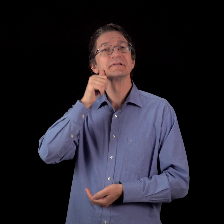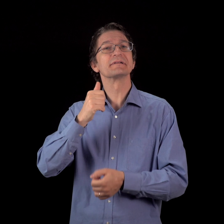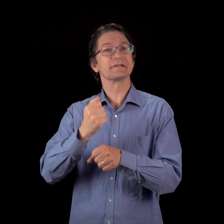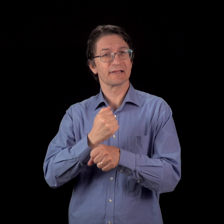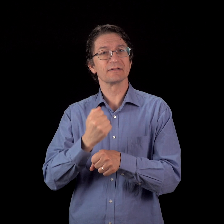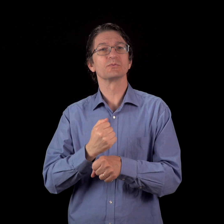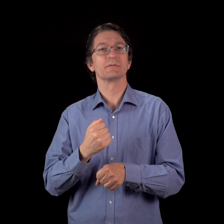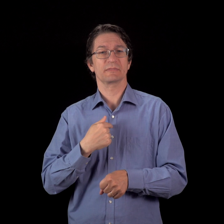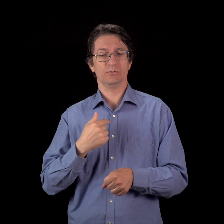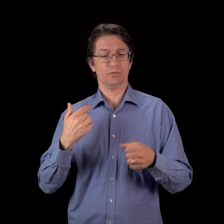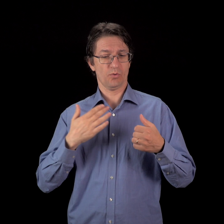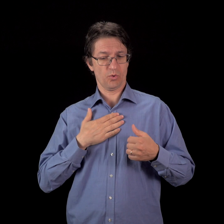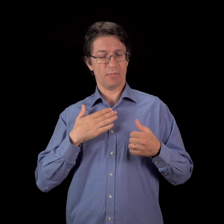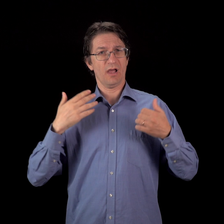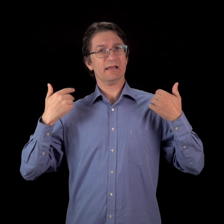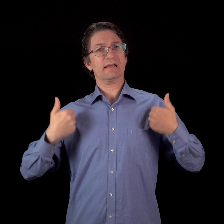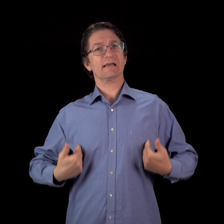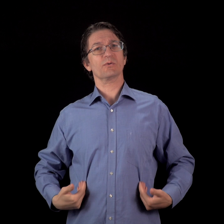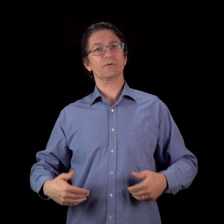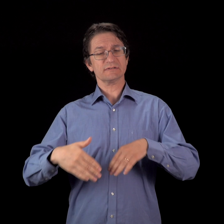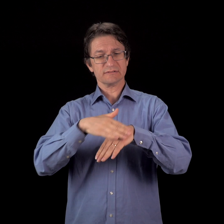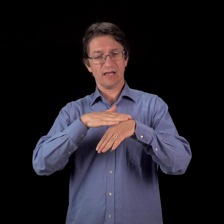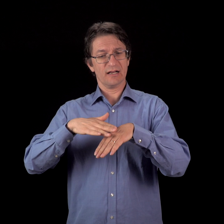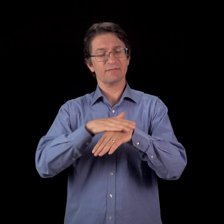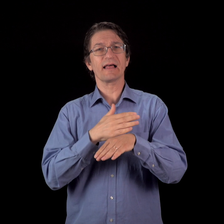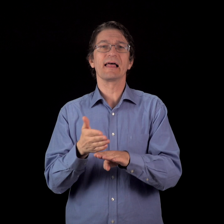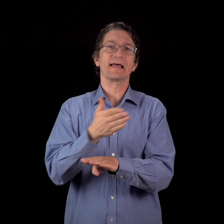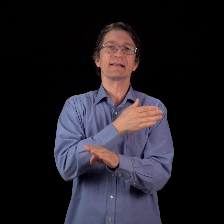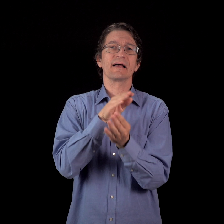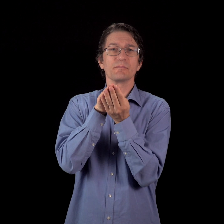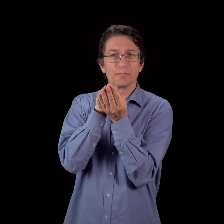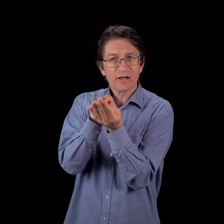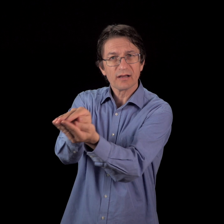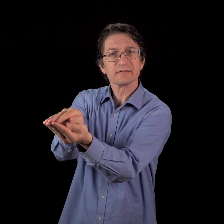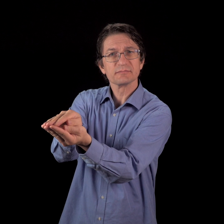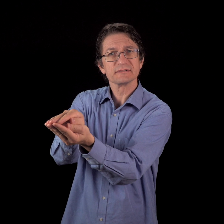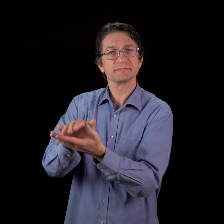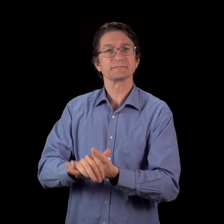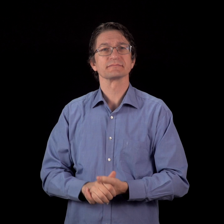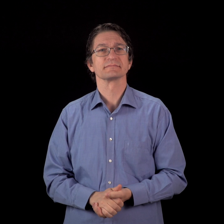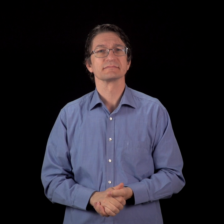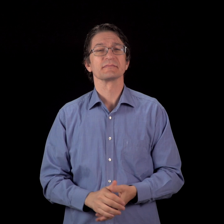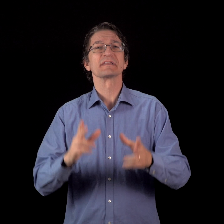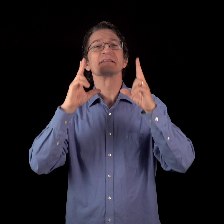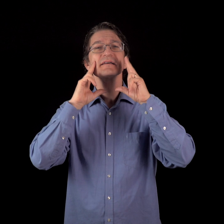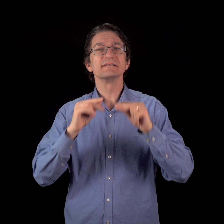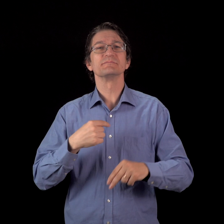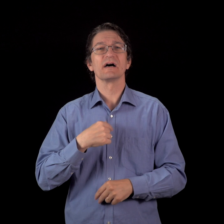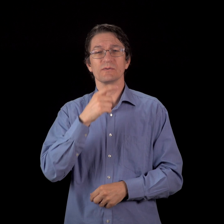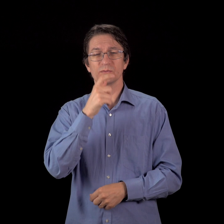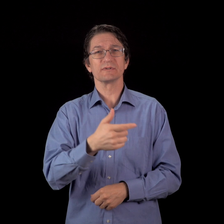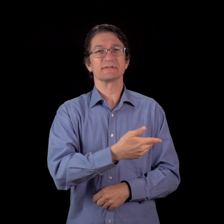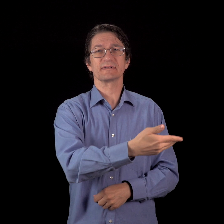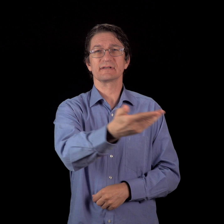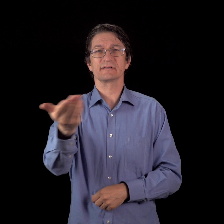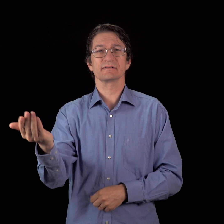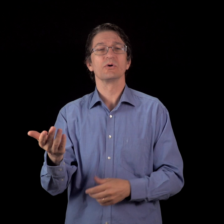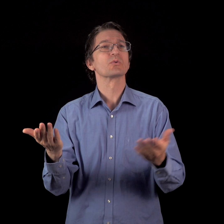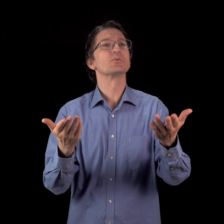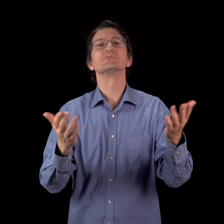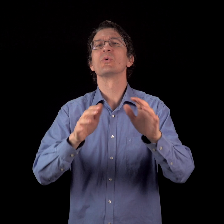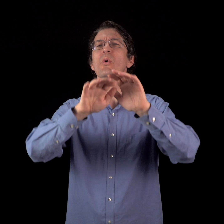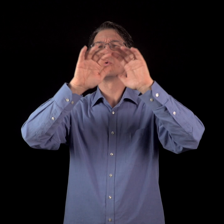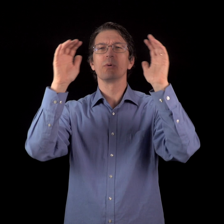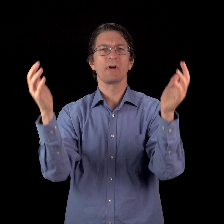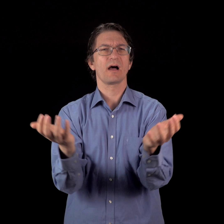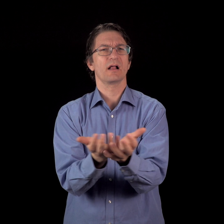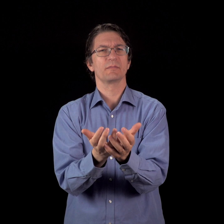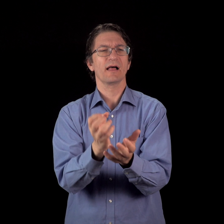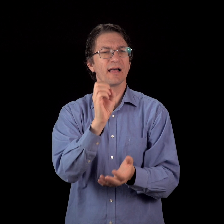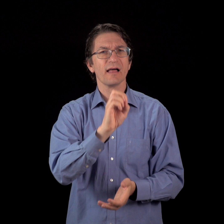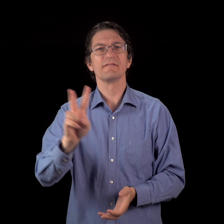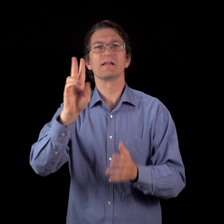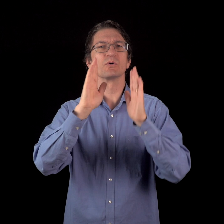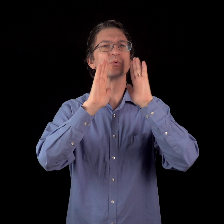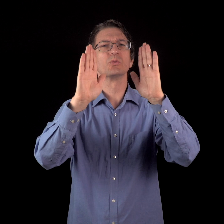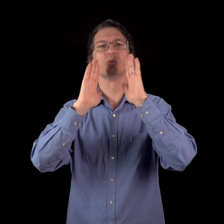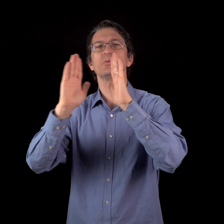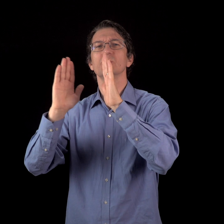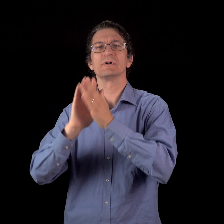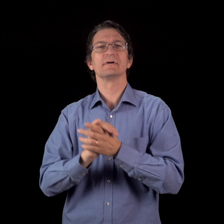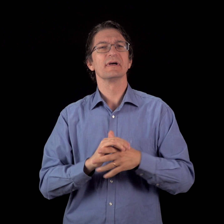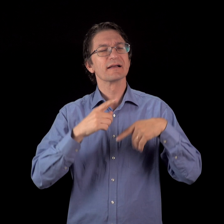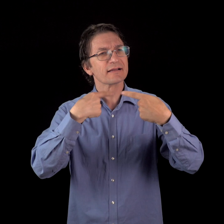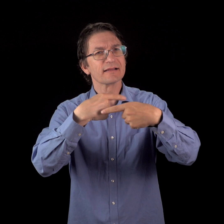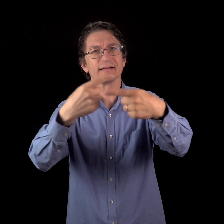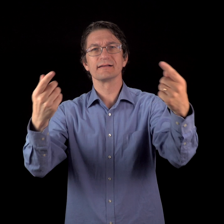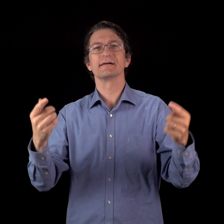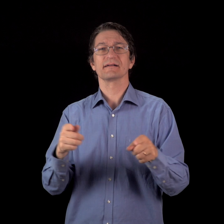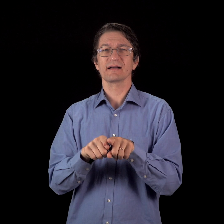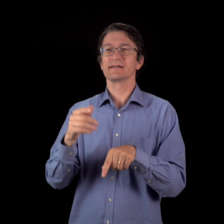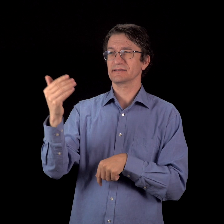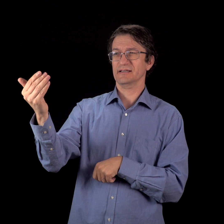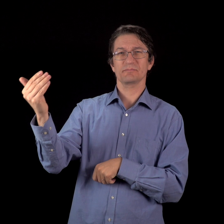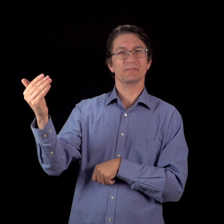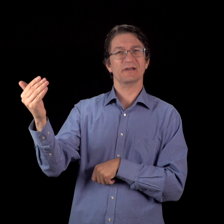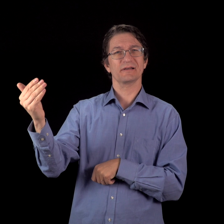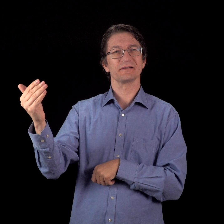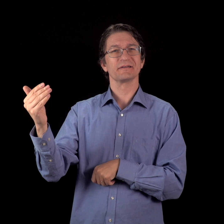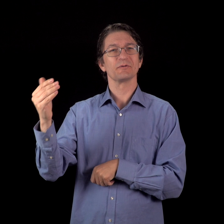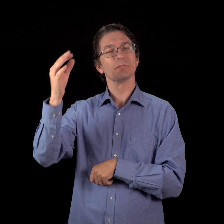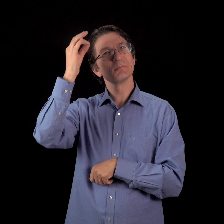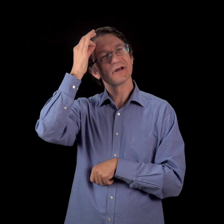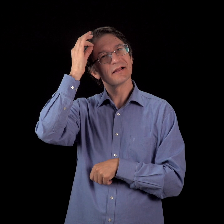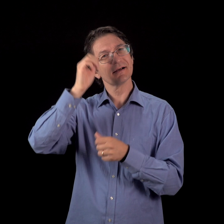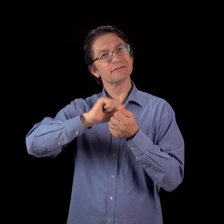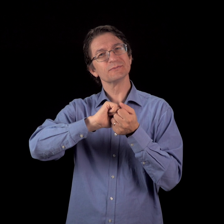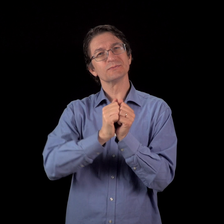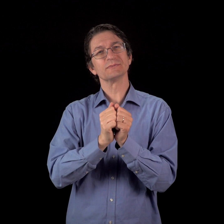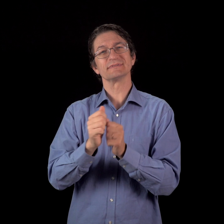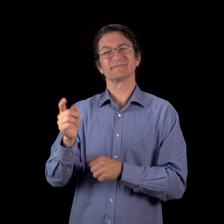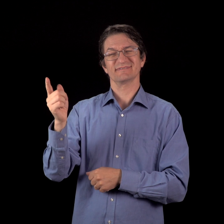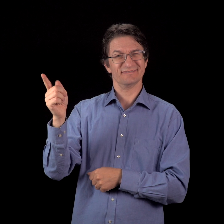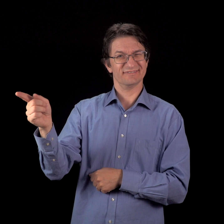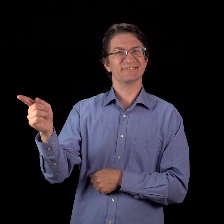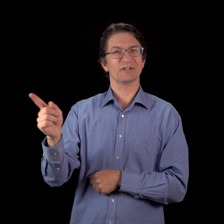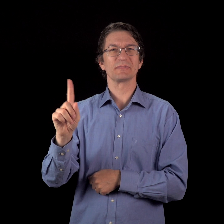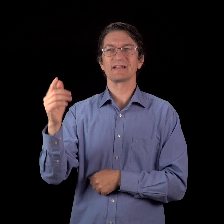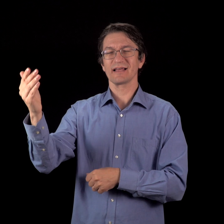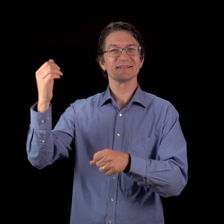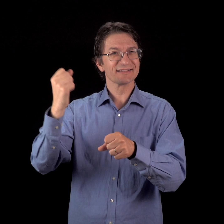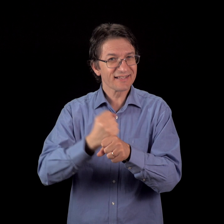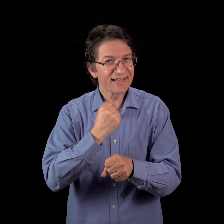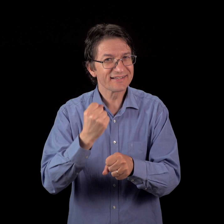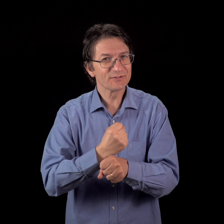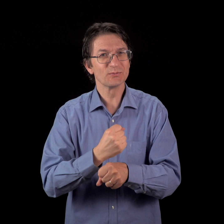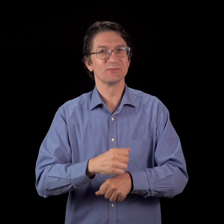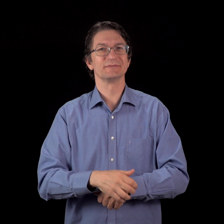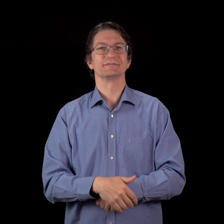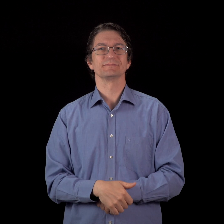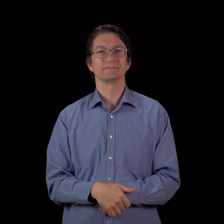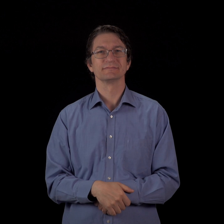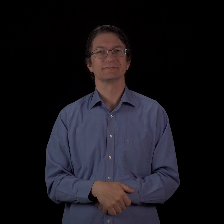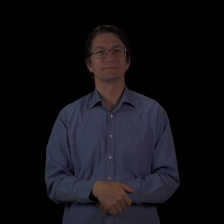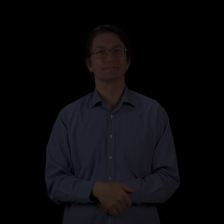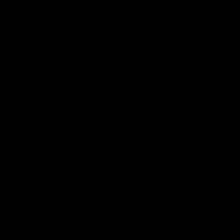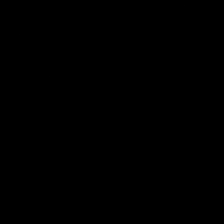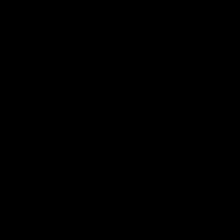And truly I tell you, wherever the gospel is preached in all the world, what she has done will also be told in memory of her.”